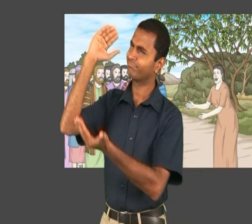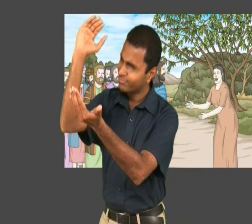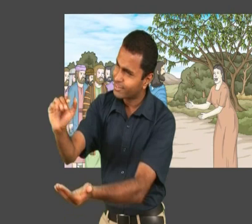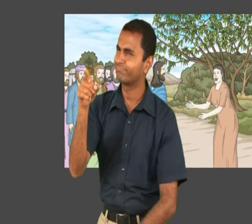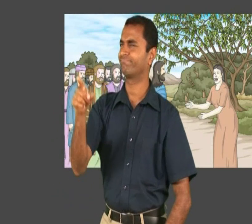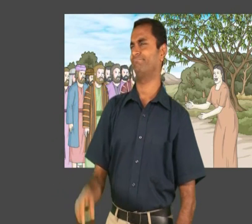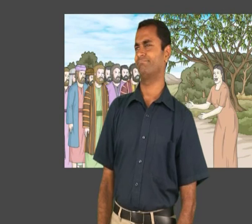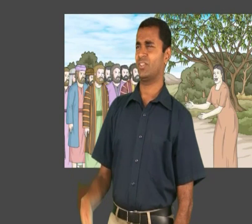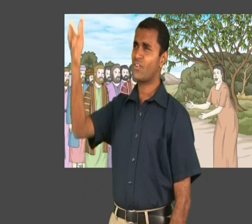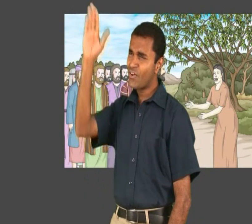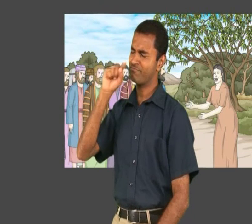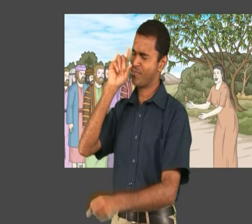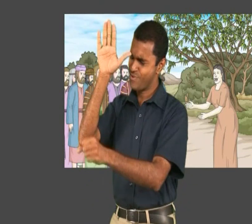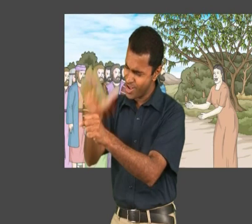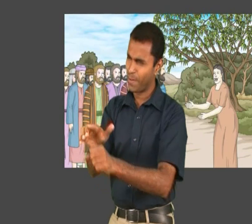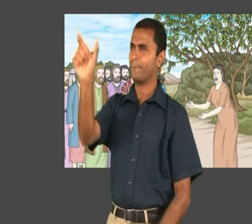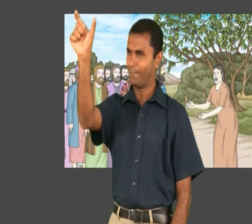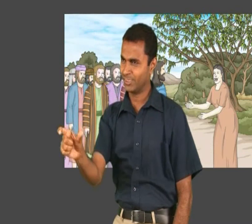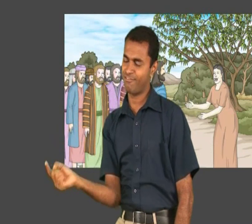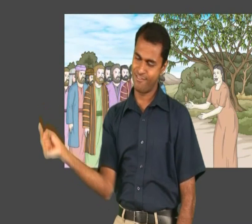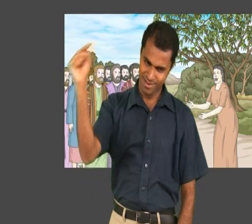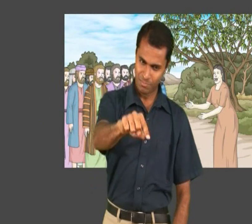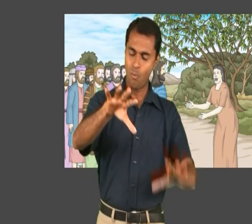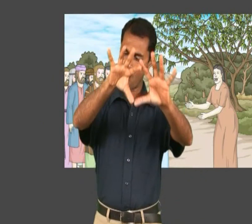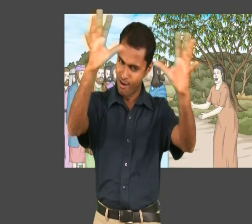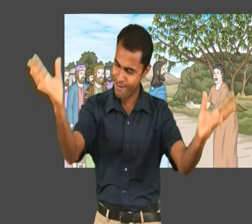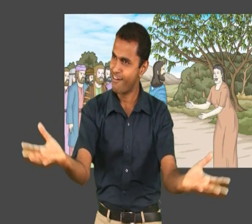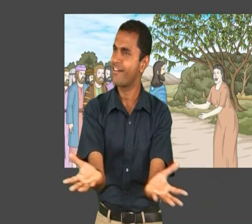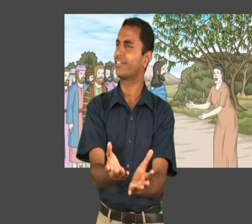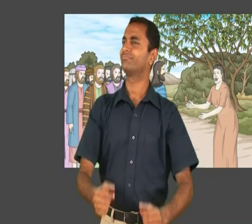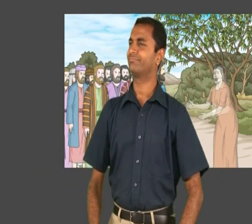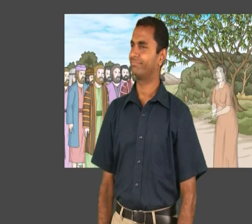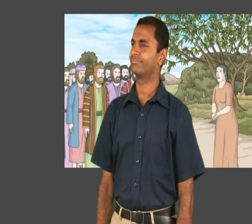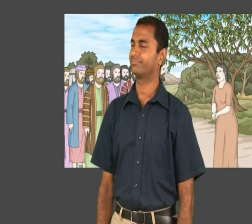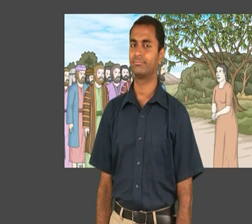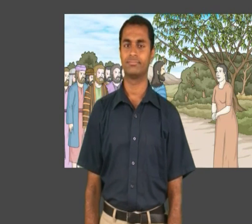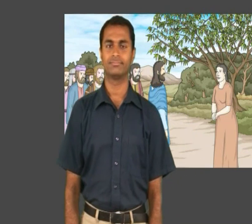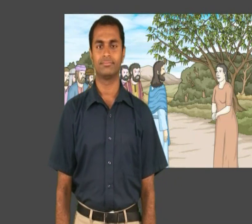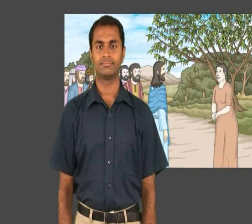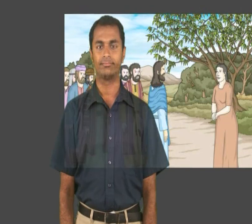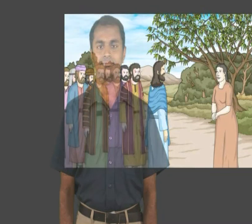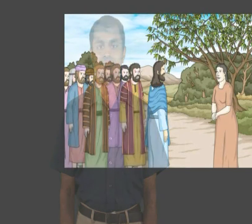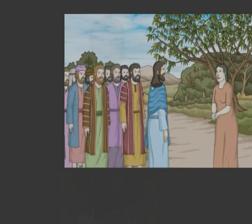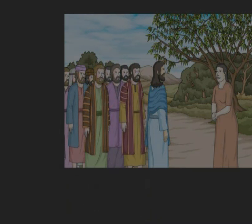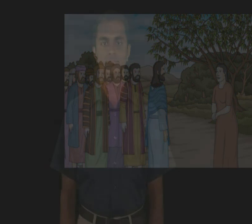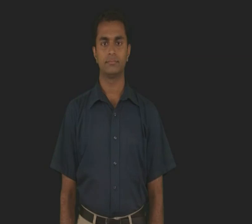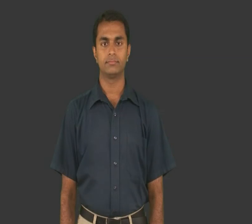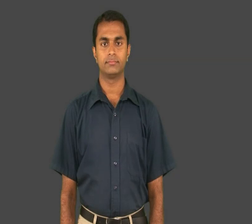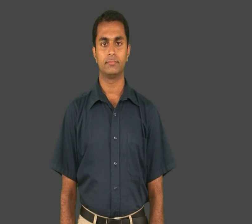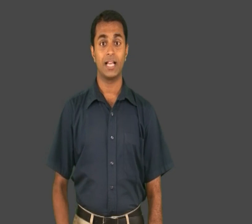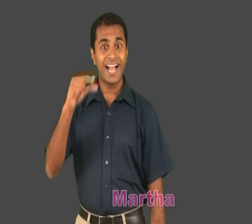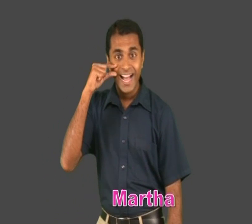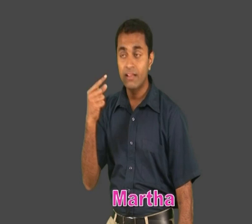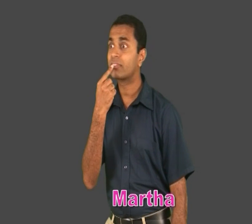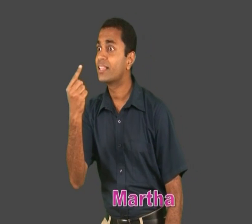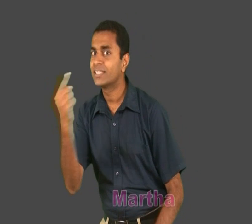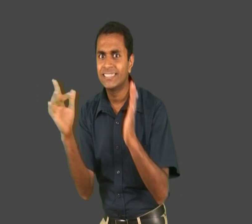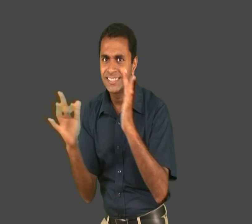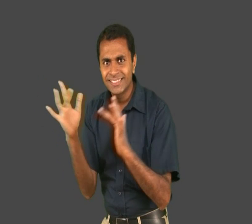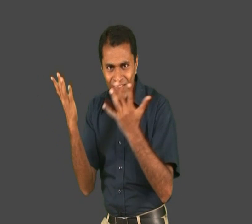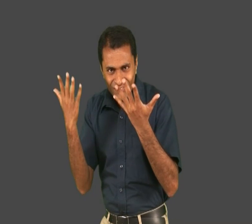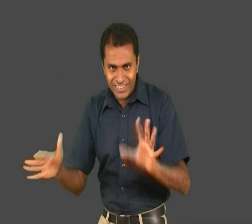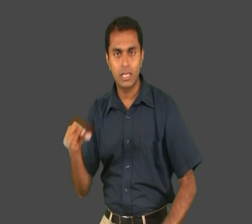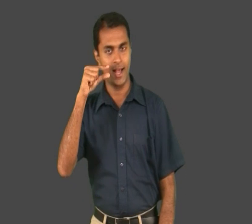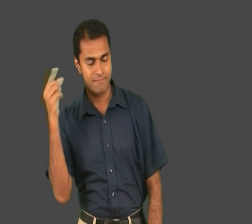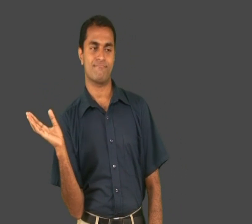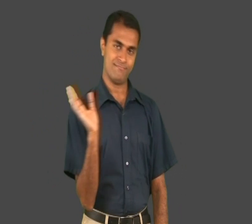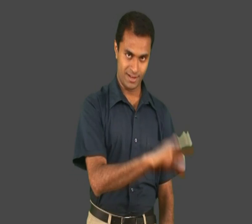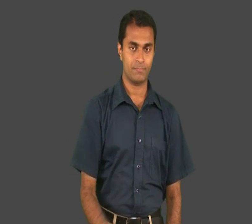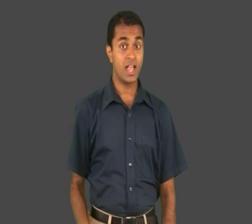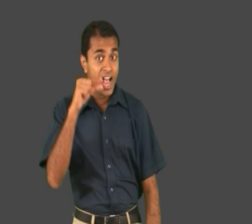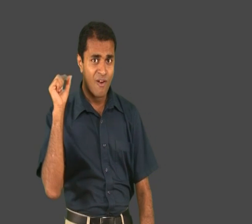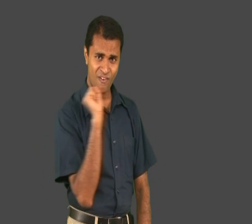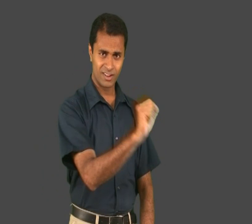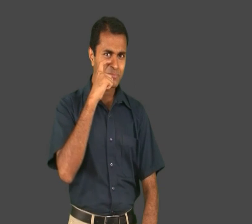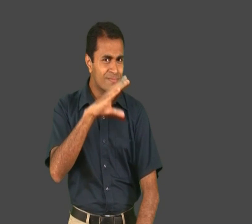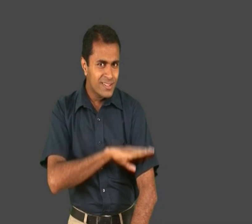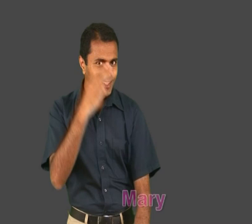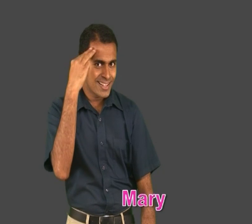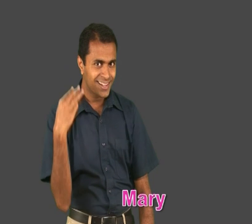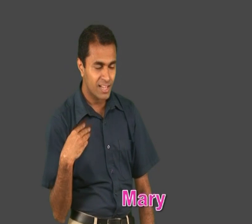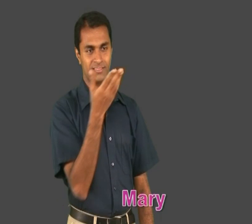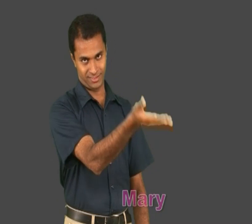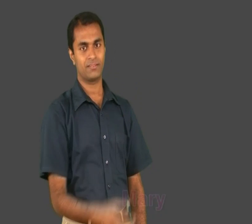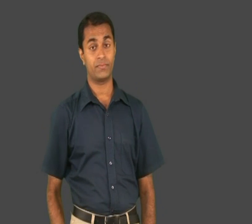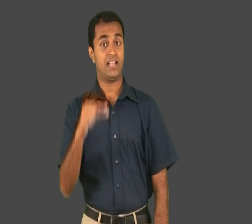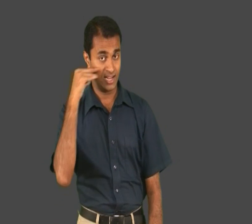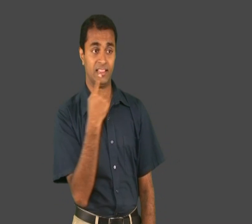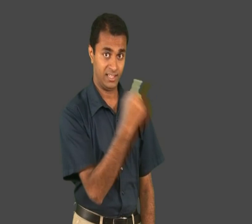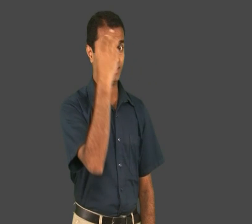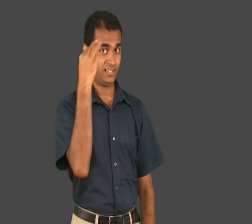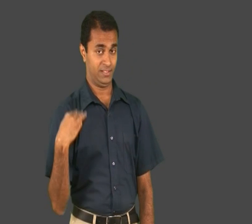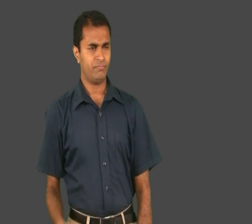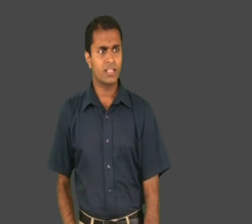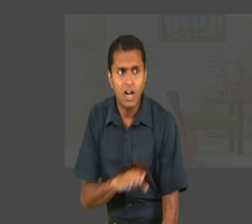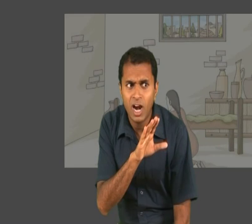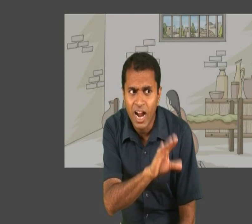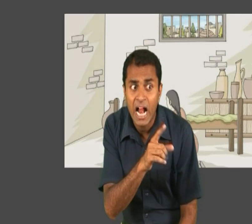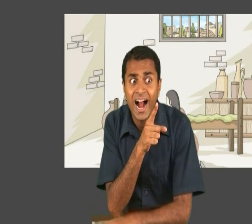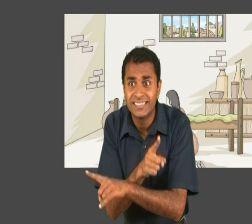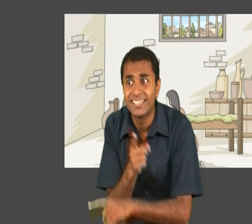After Martha had said this, she went back and called her sister Mary aside to tell her, “The Teacher is here and is asking for you.”